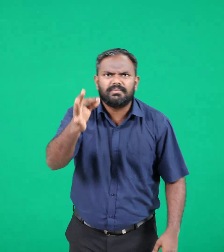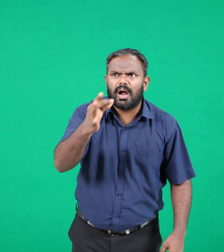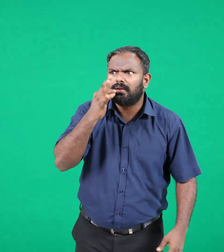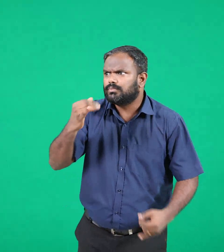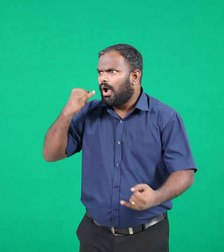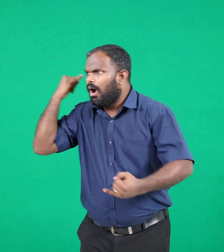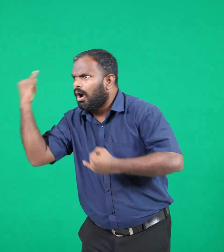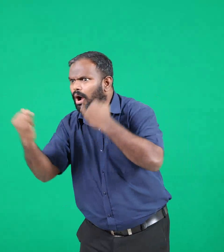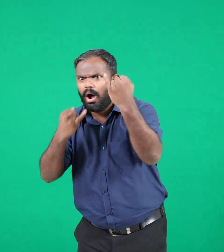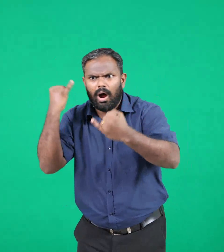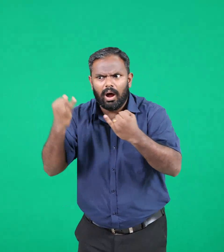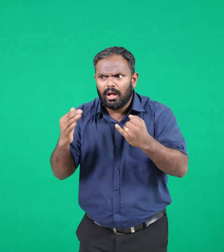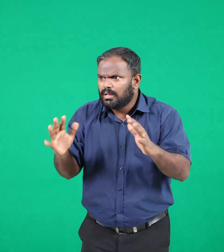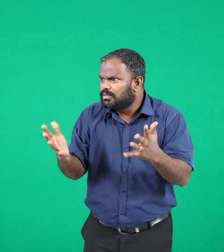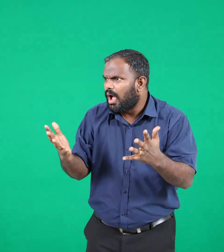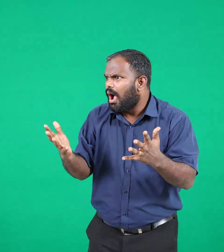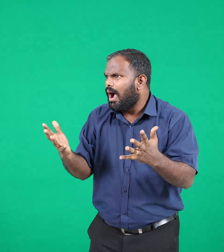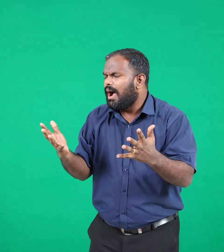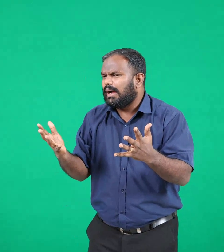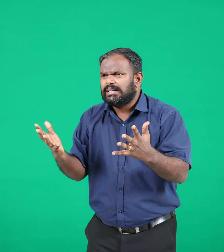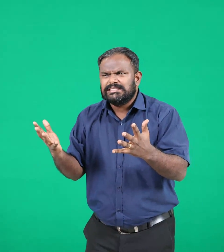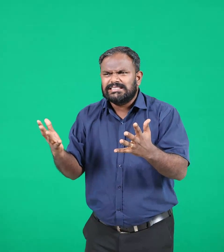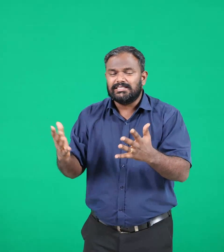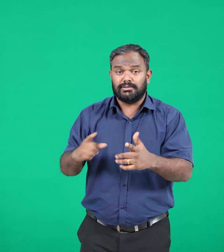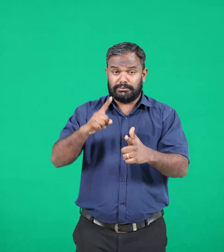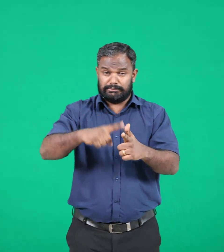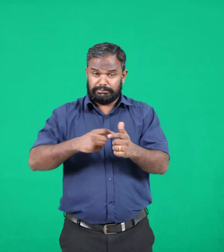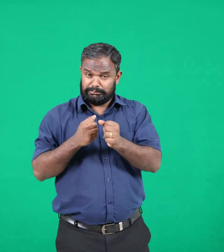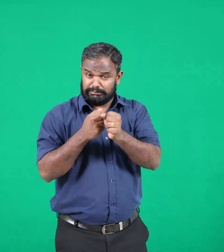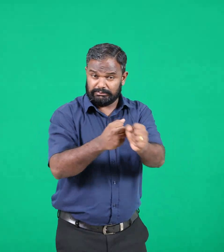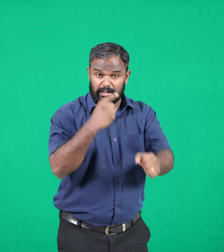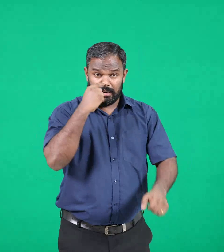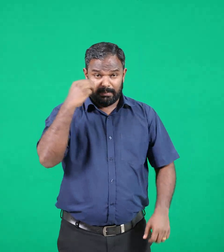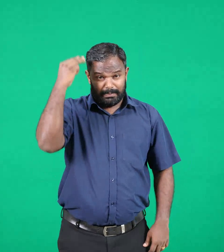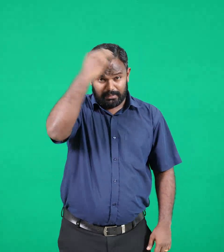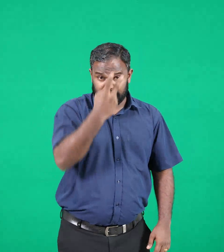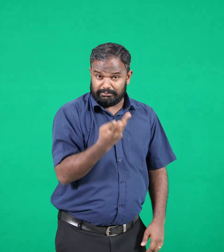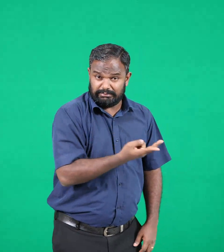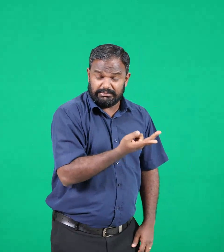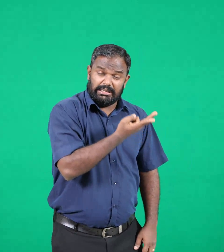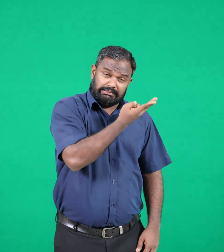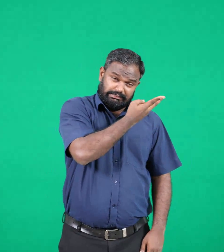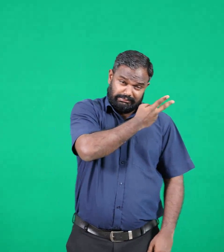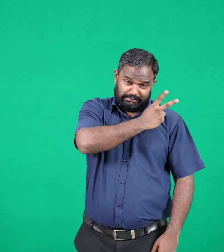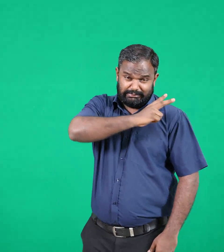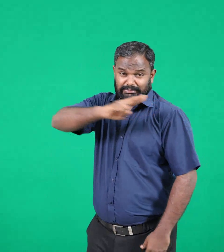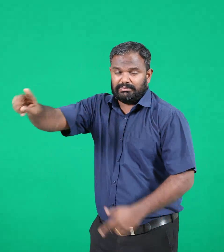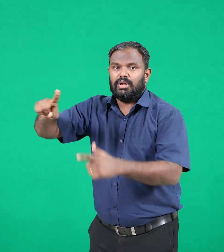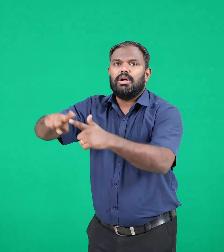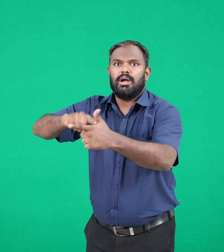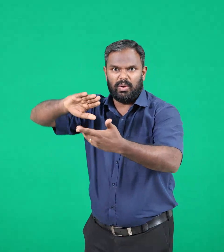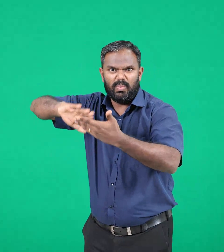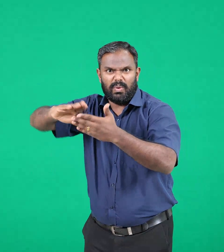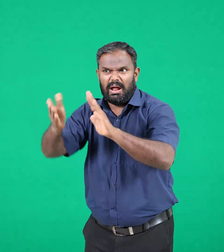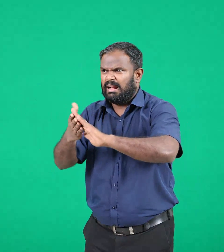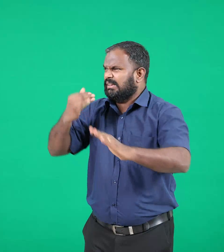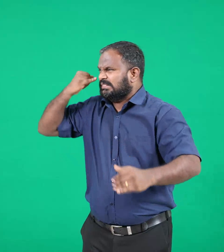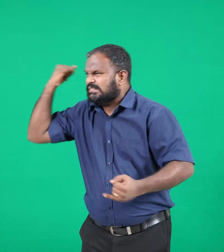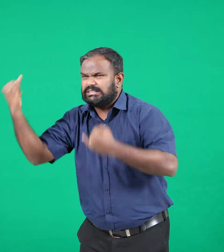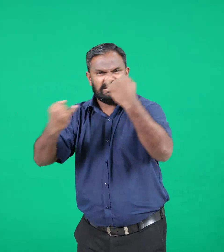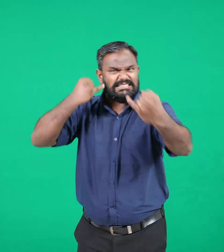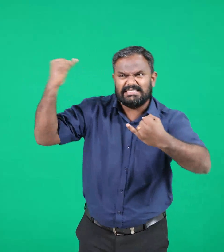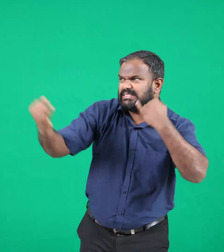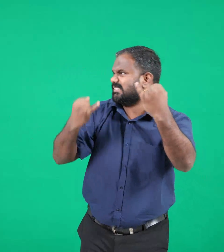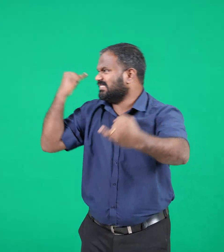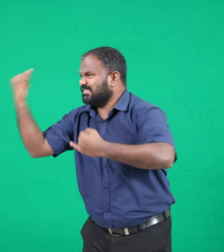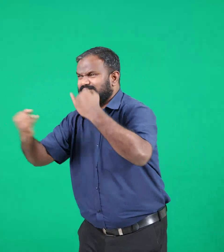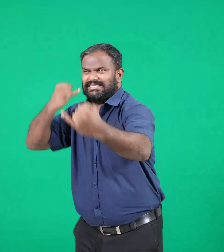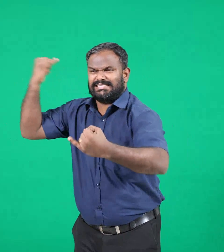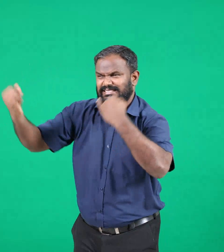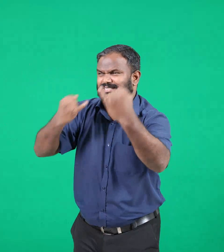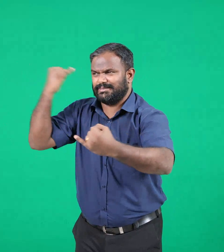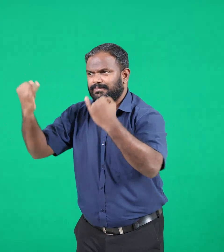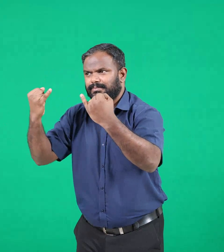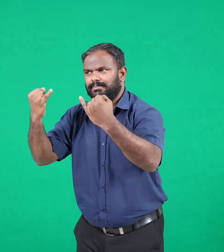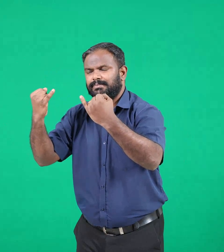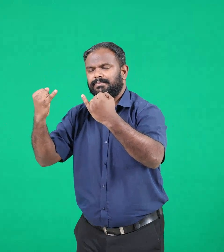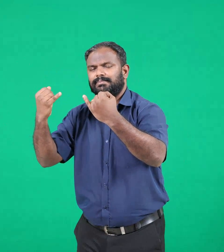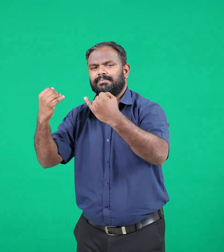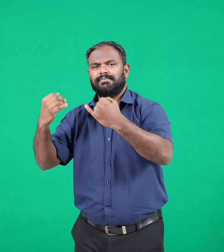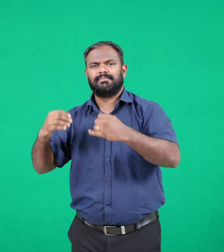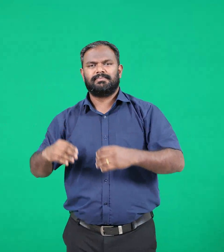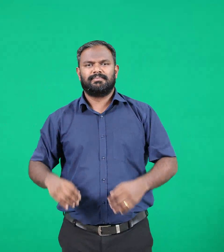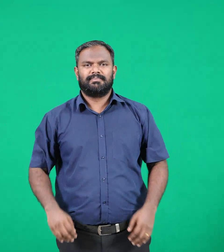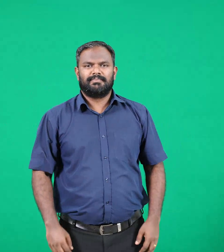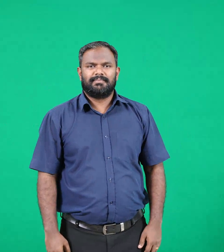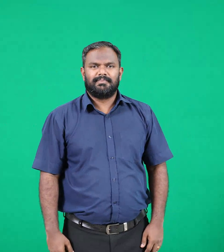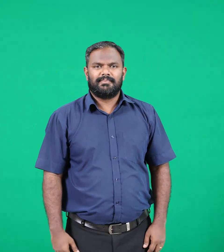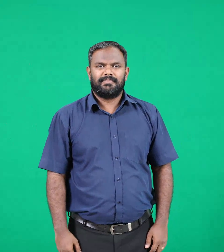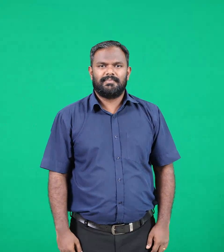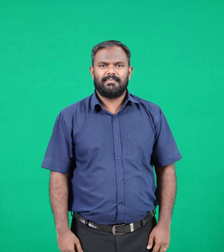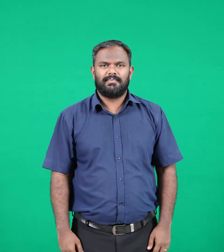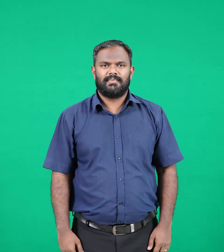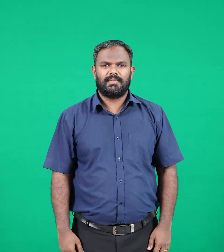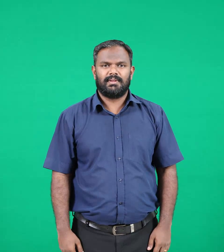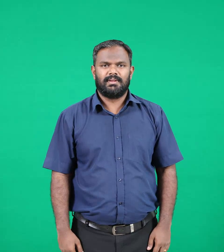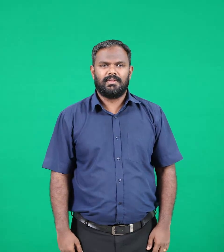When they could not find Him, they returned to Jerusalem to search for Him.